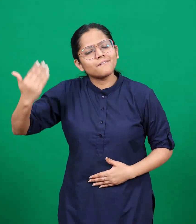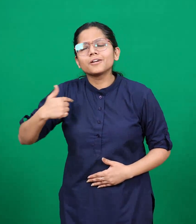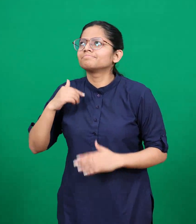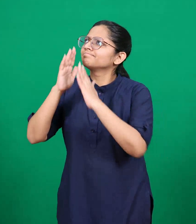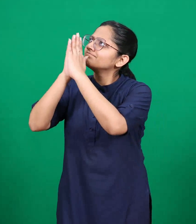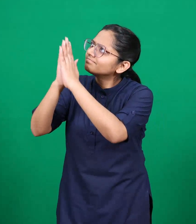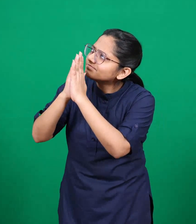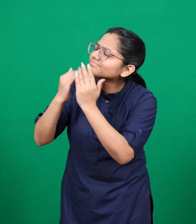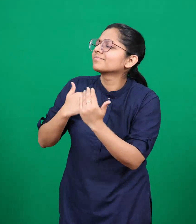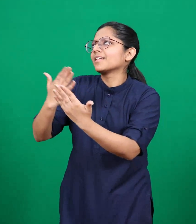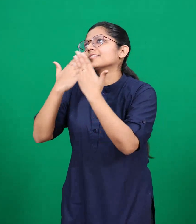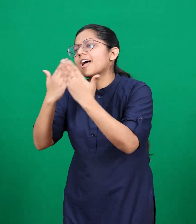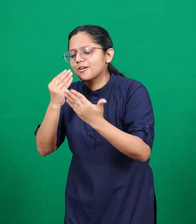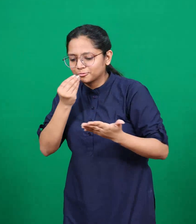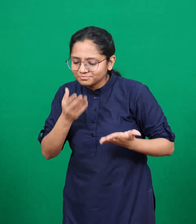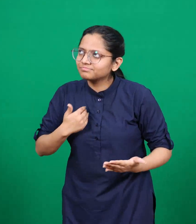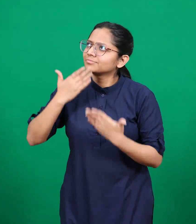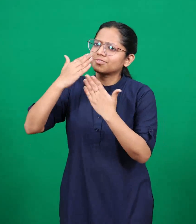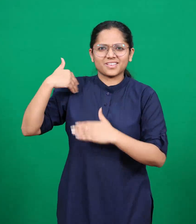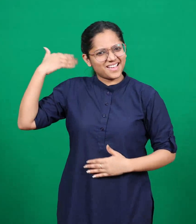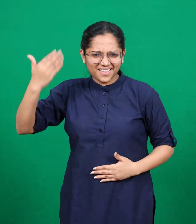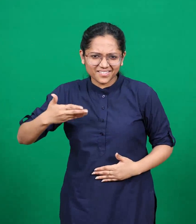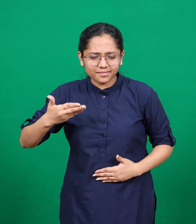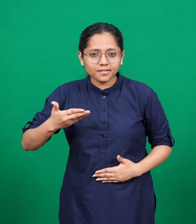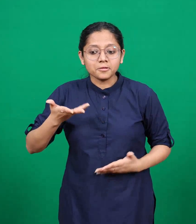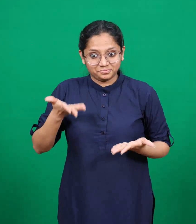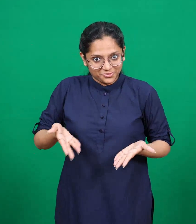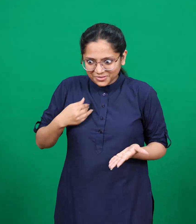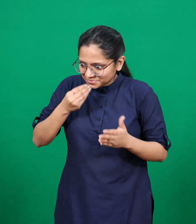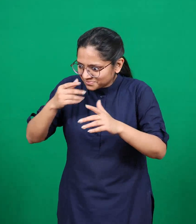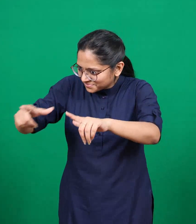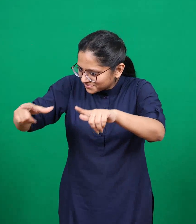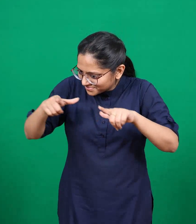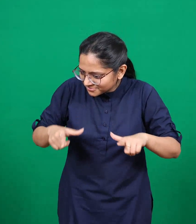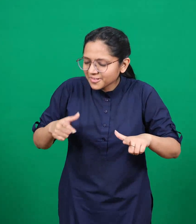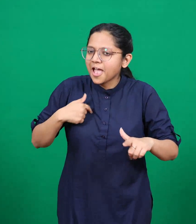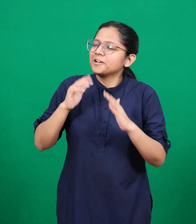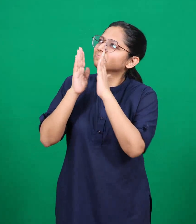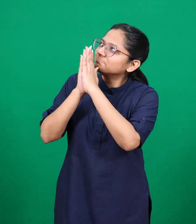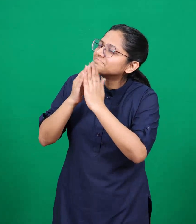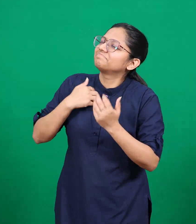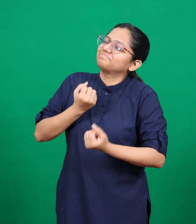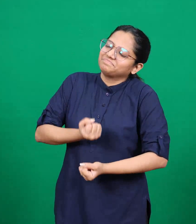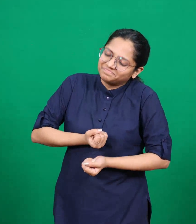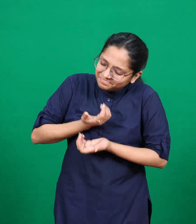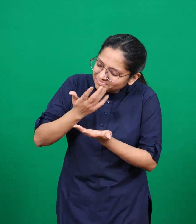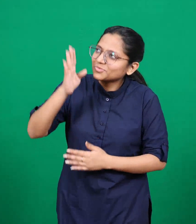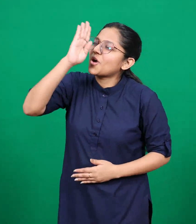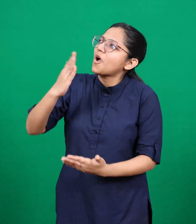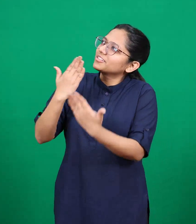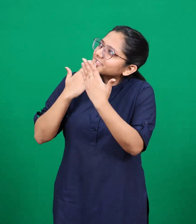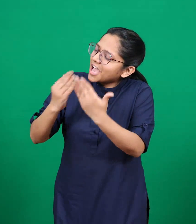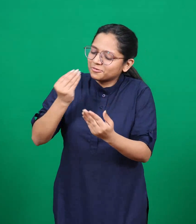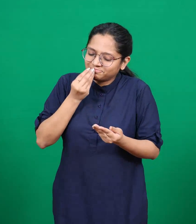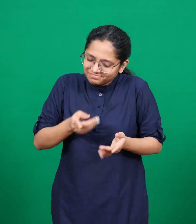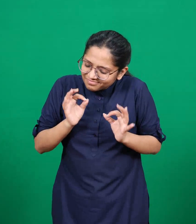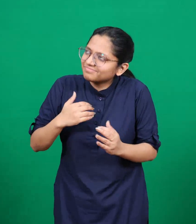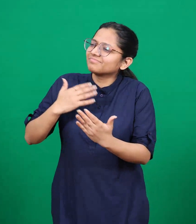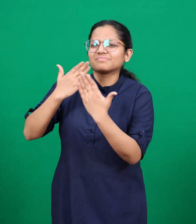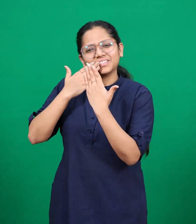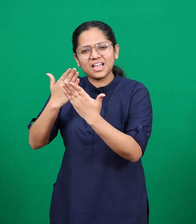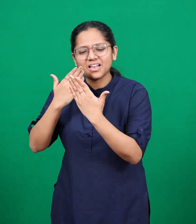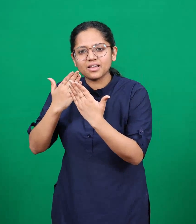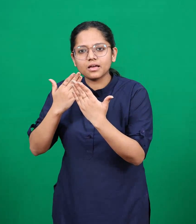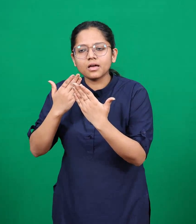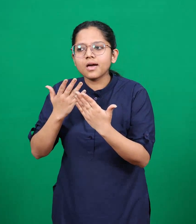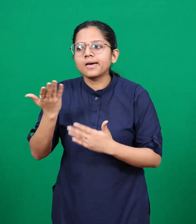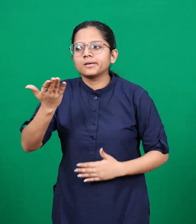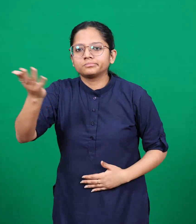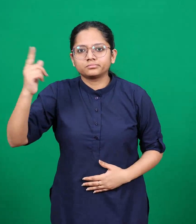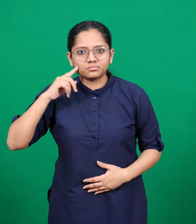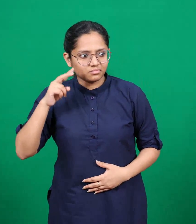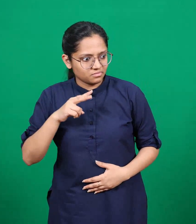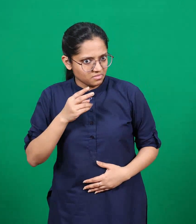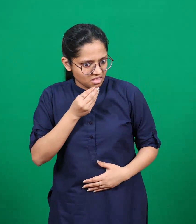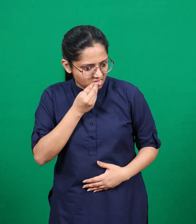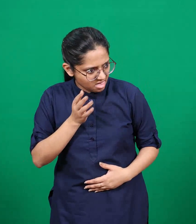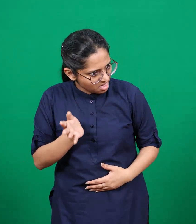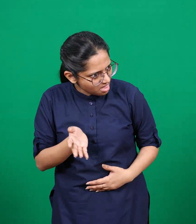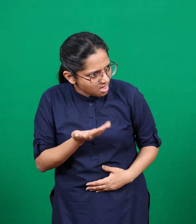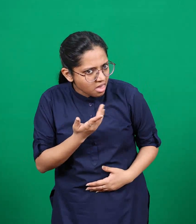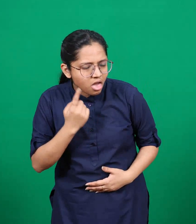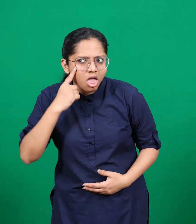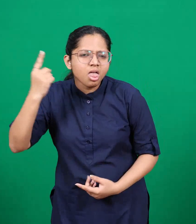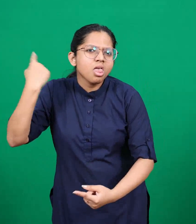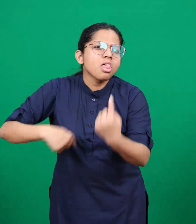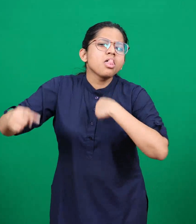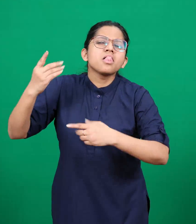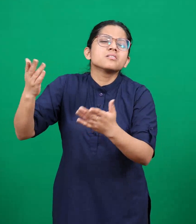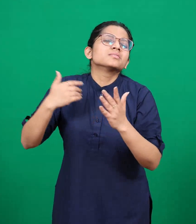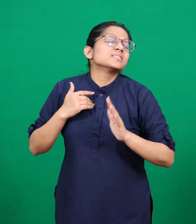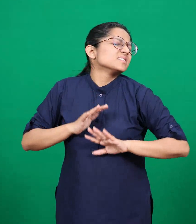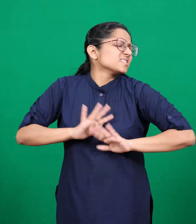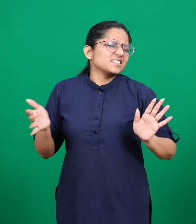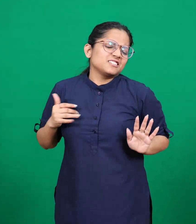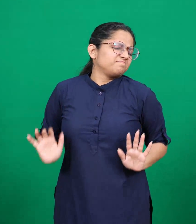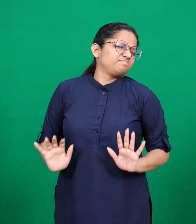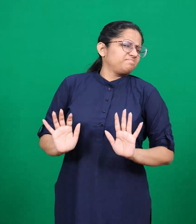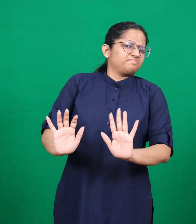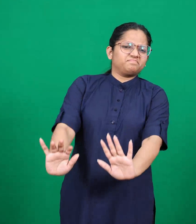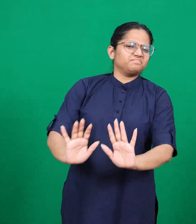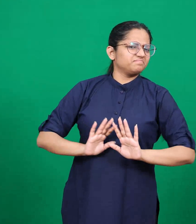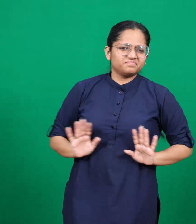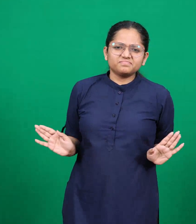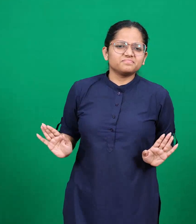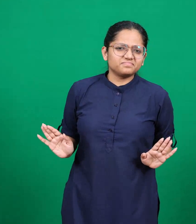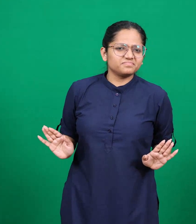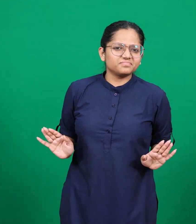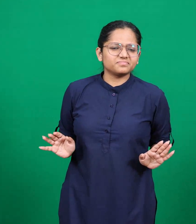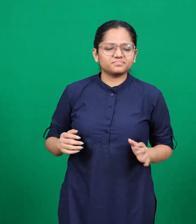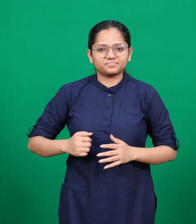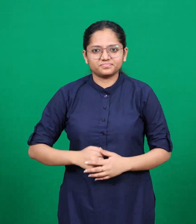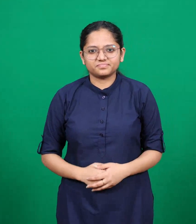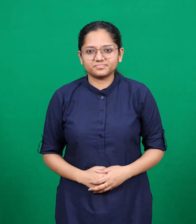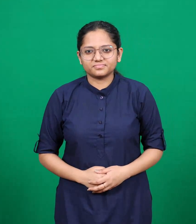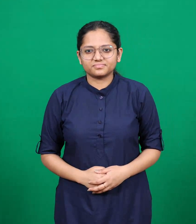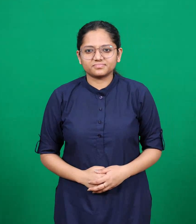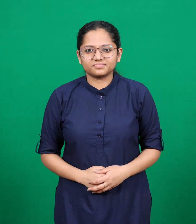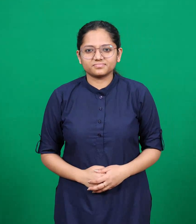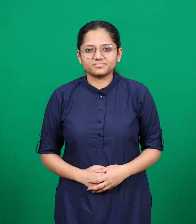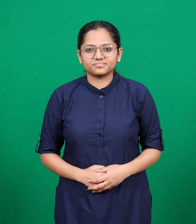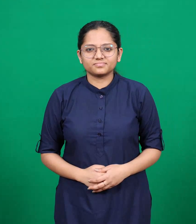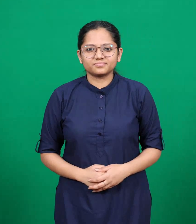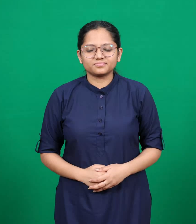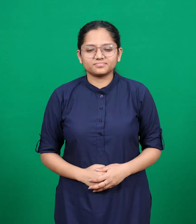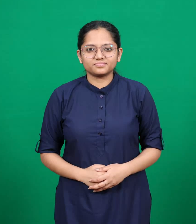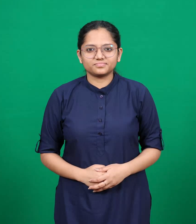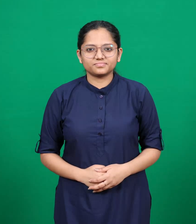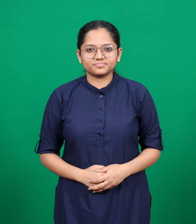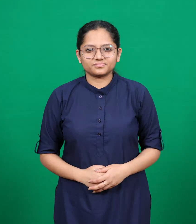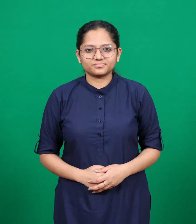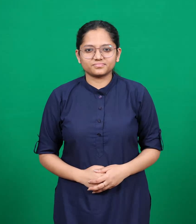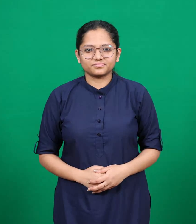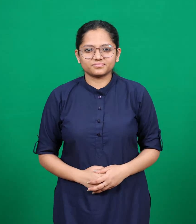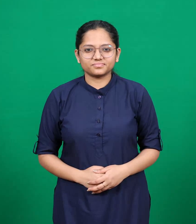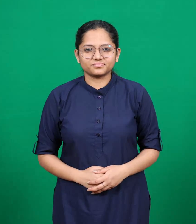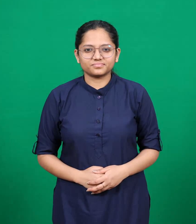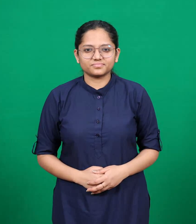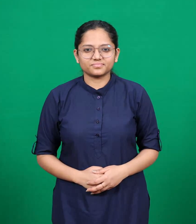If I partake in the meal with thankfulness, why am I denounced because of that for which I give thanks?